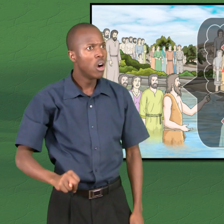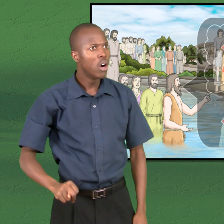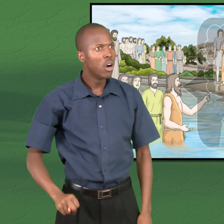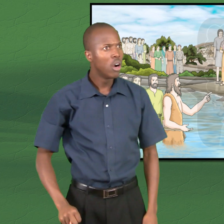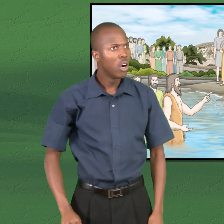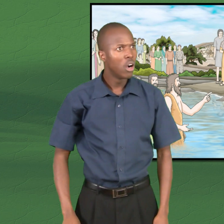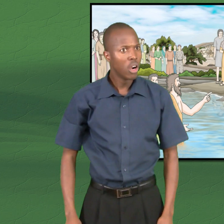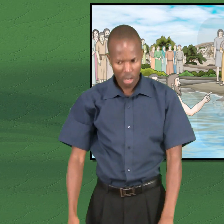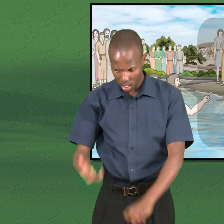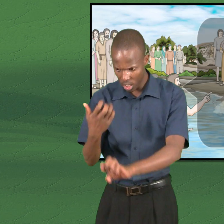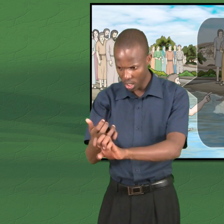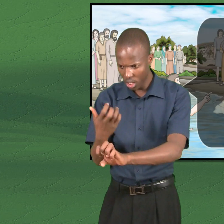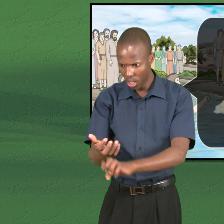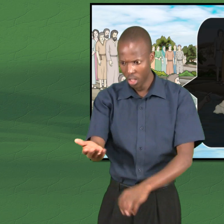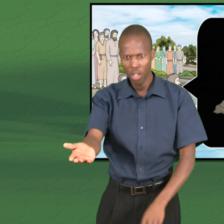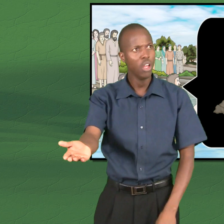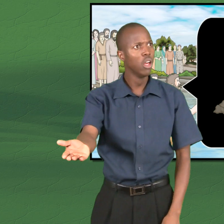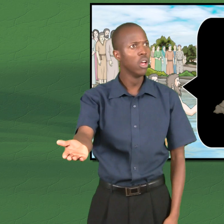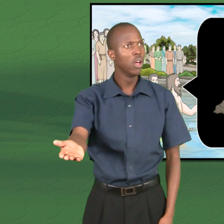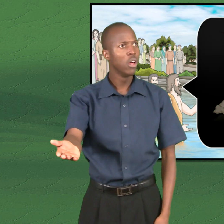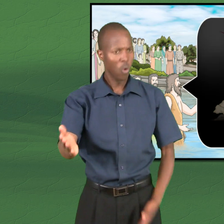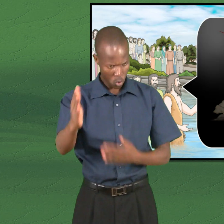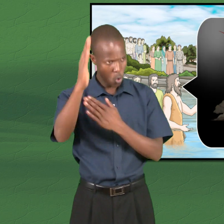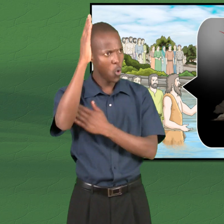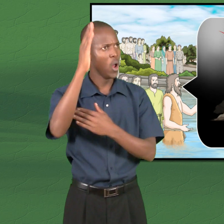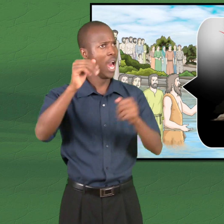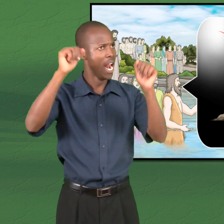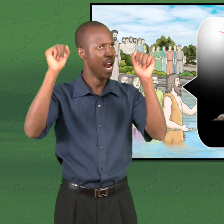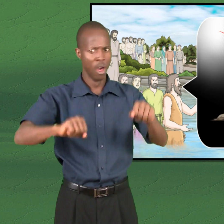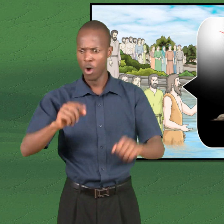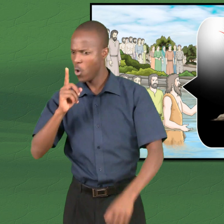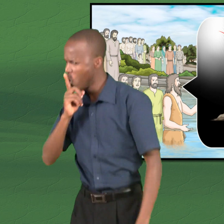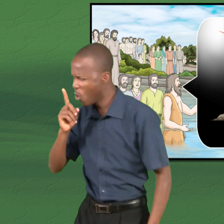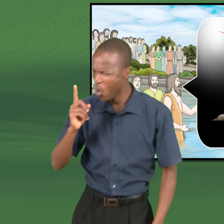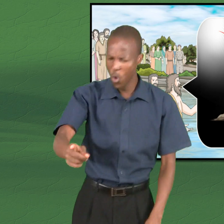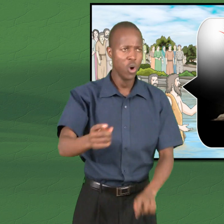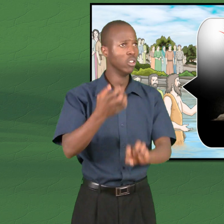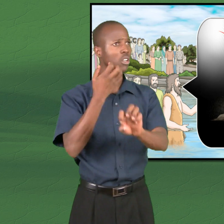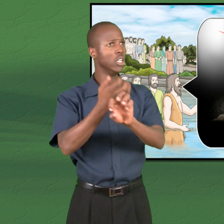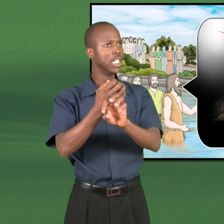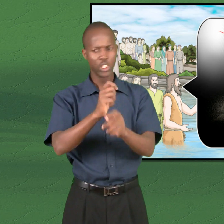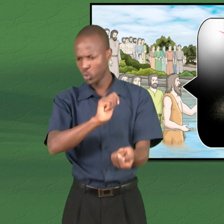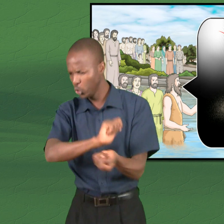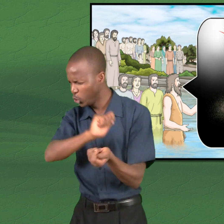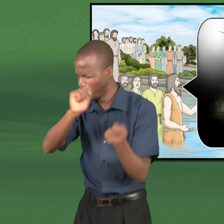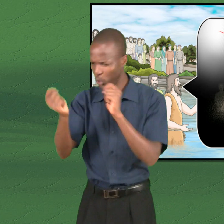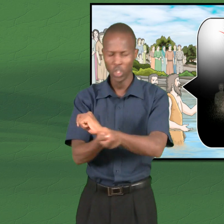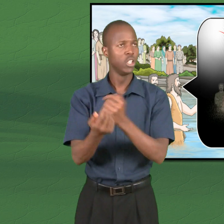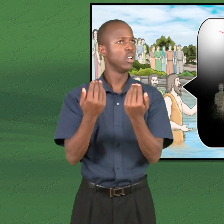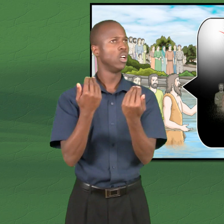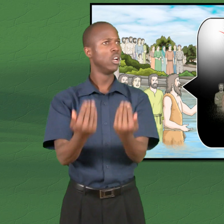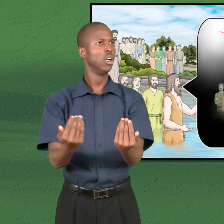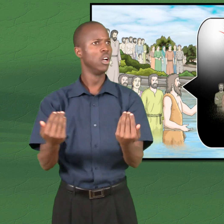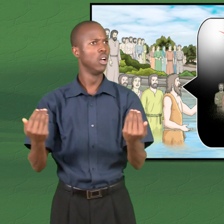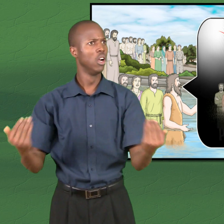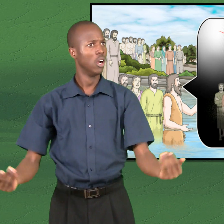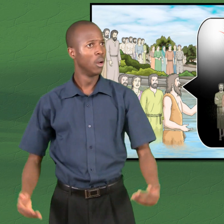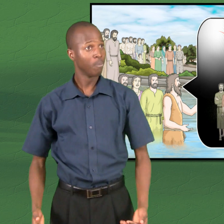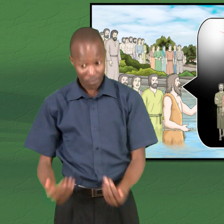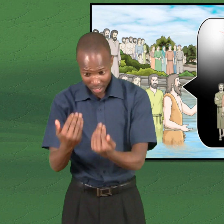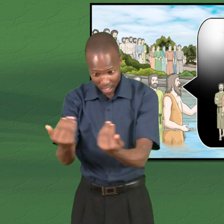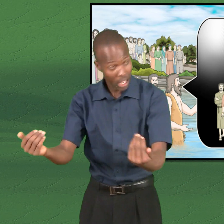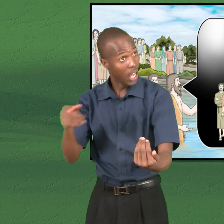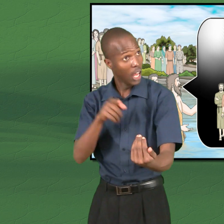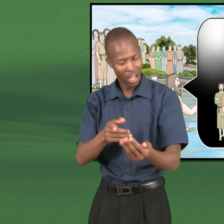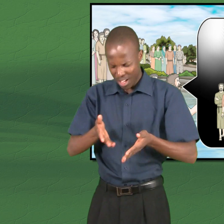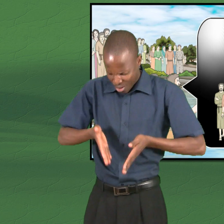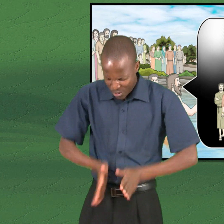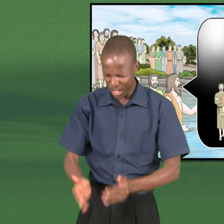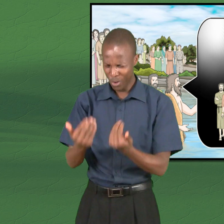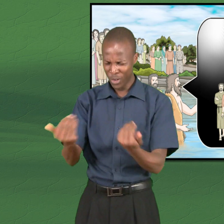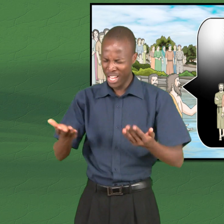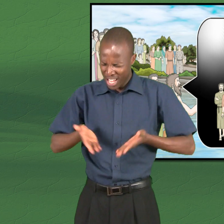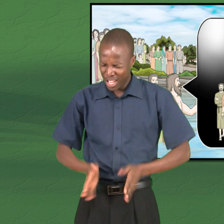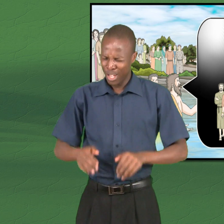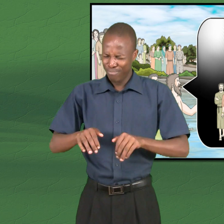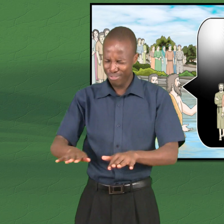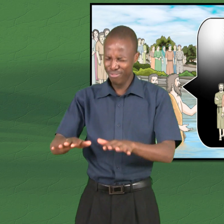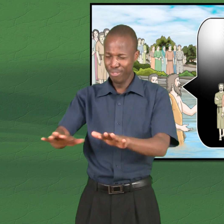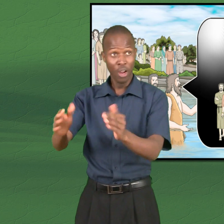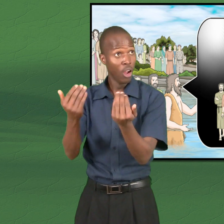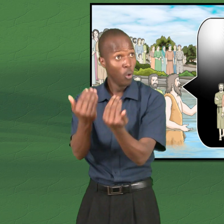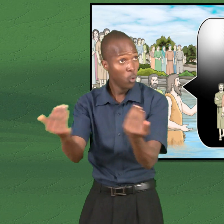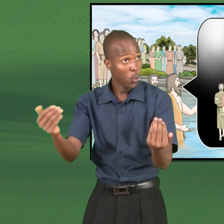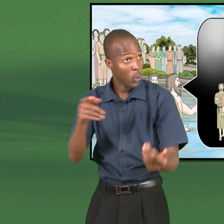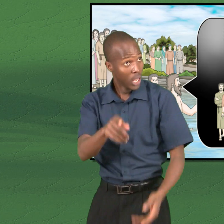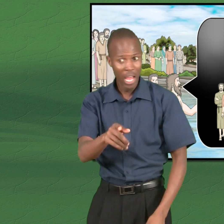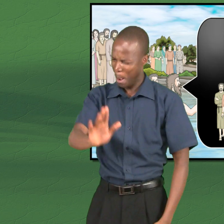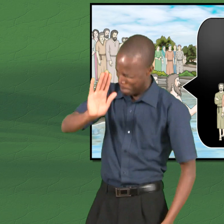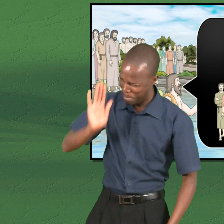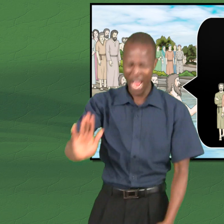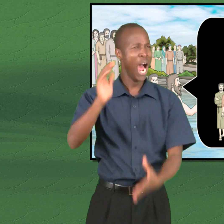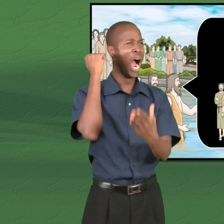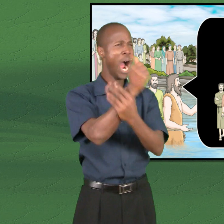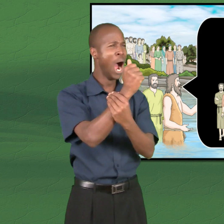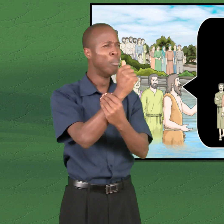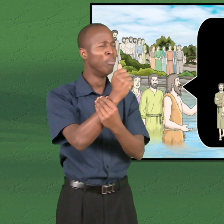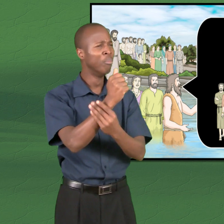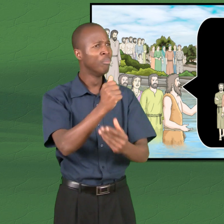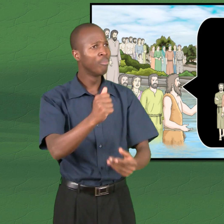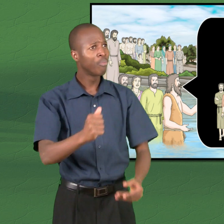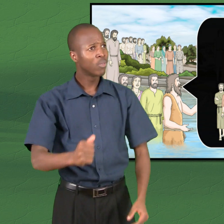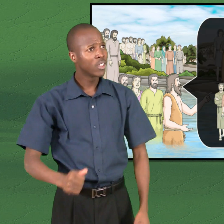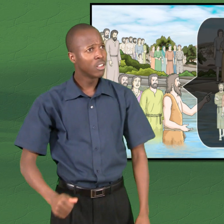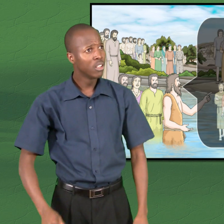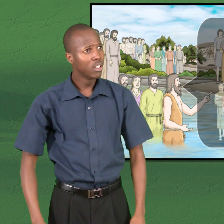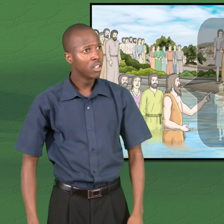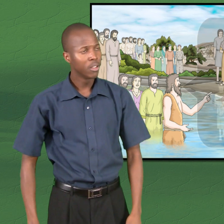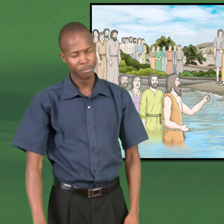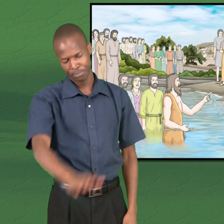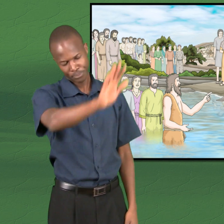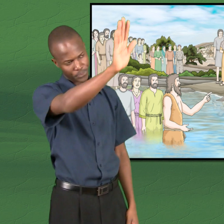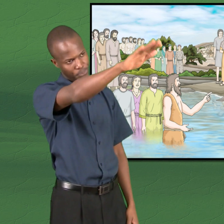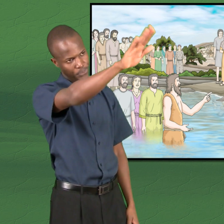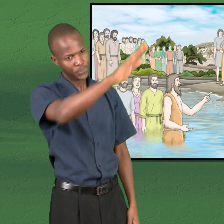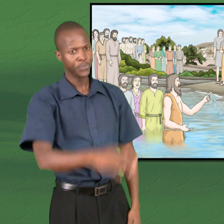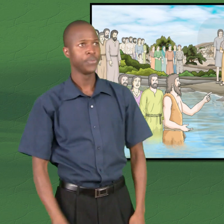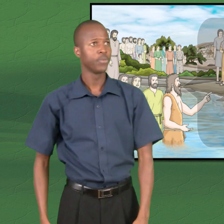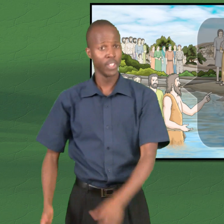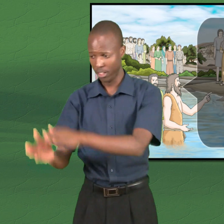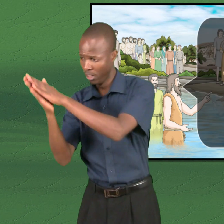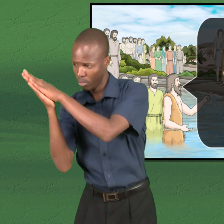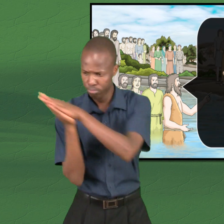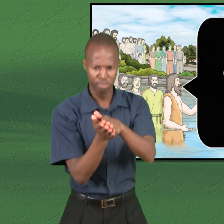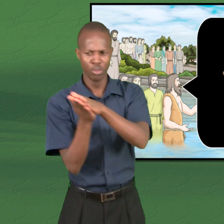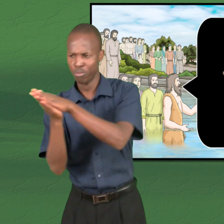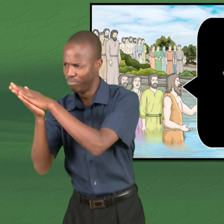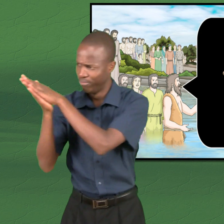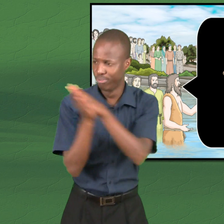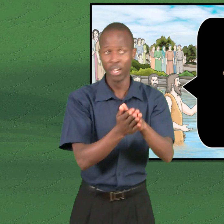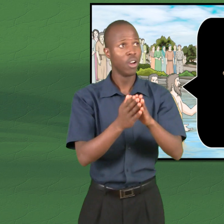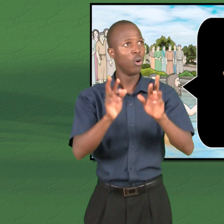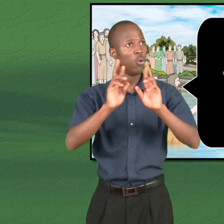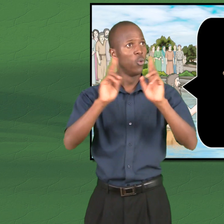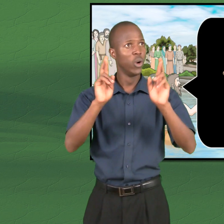For I tell you that out of these stones God can raise up children for Abraham.